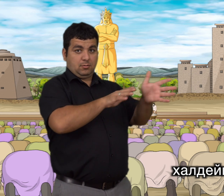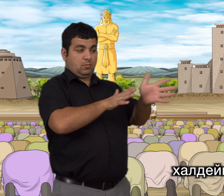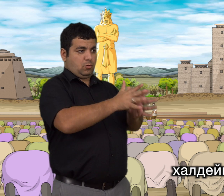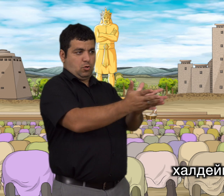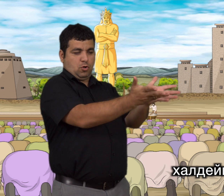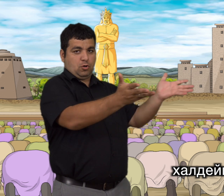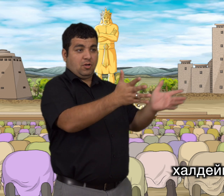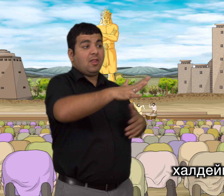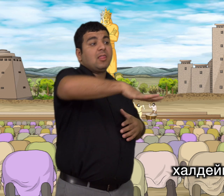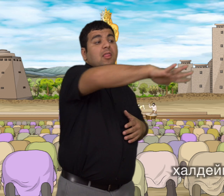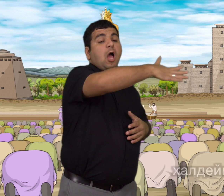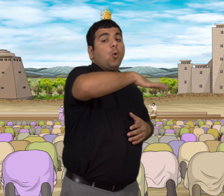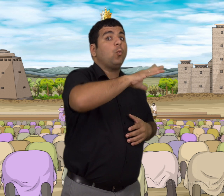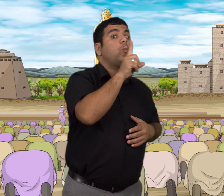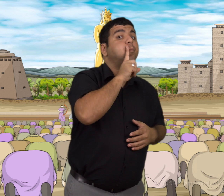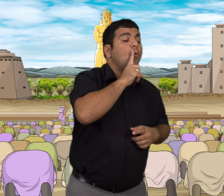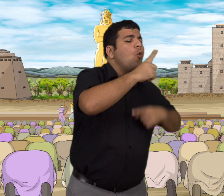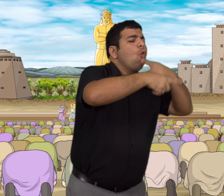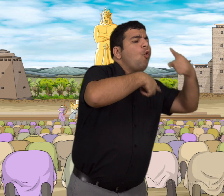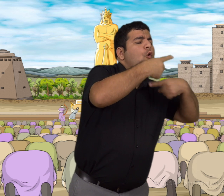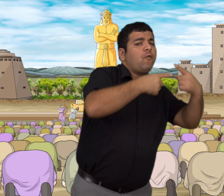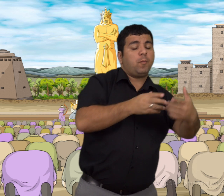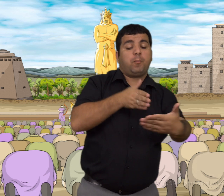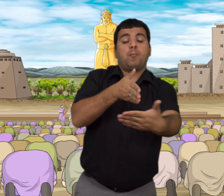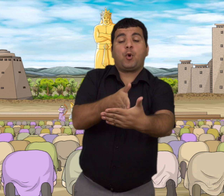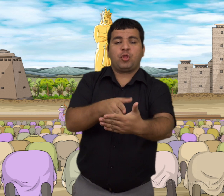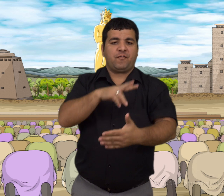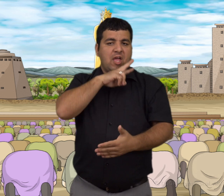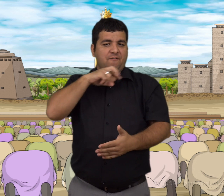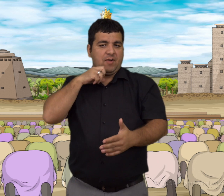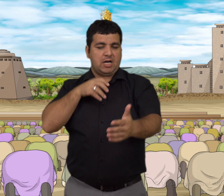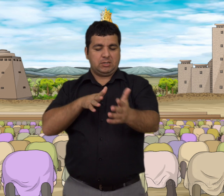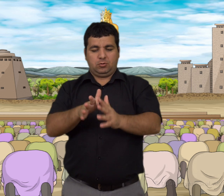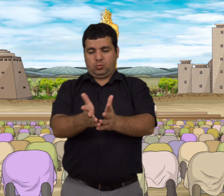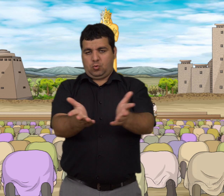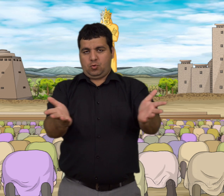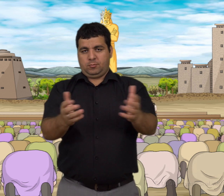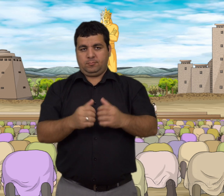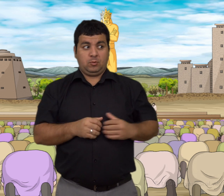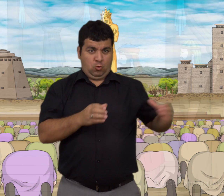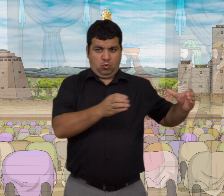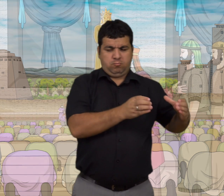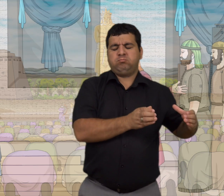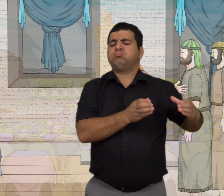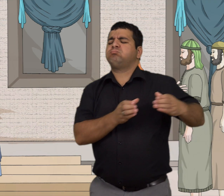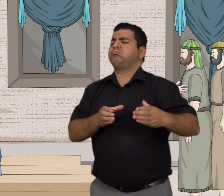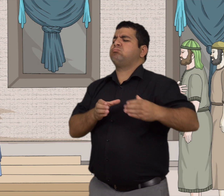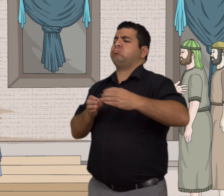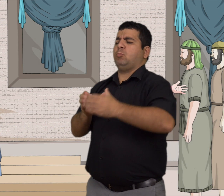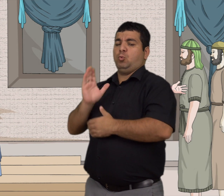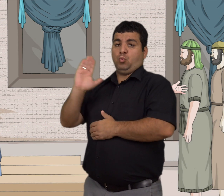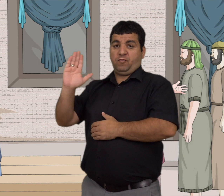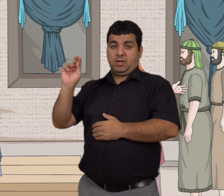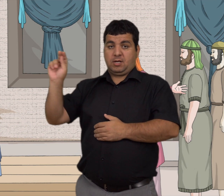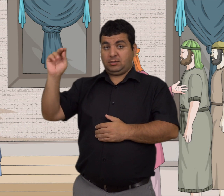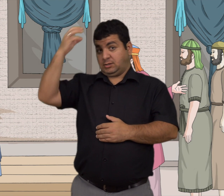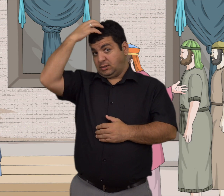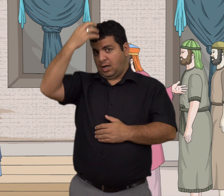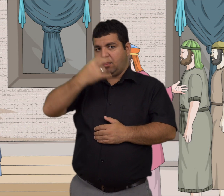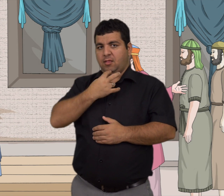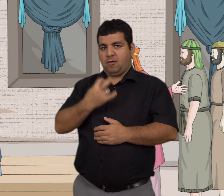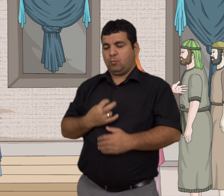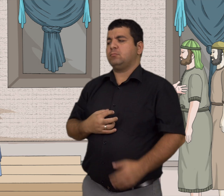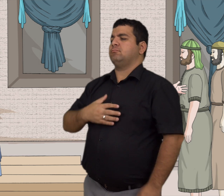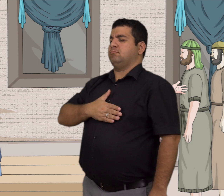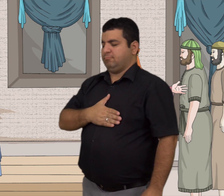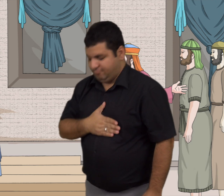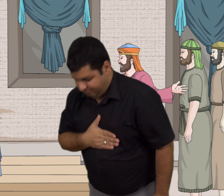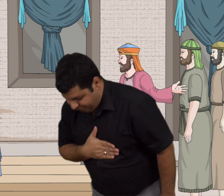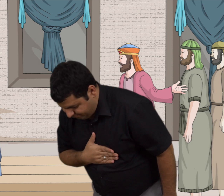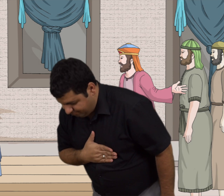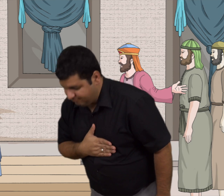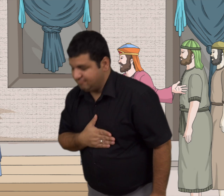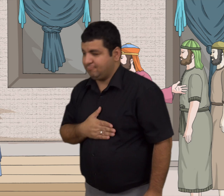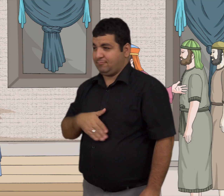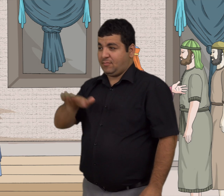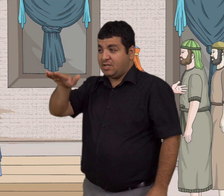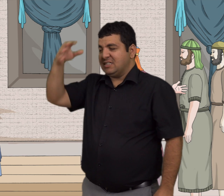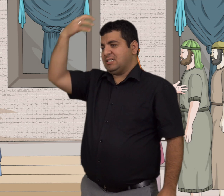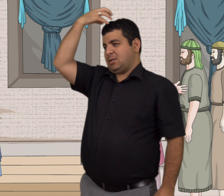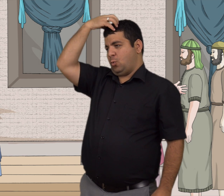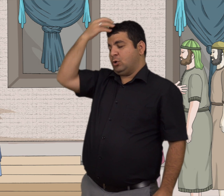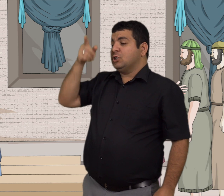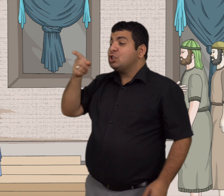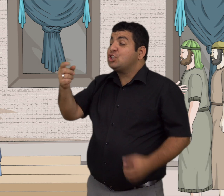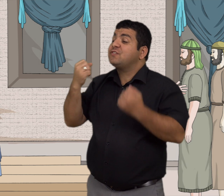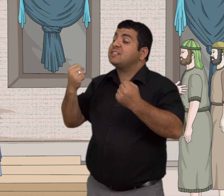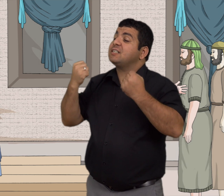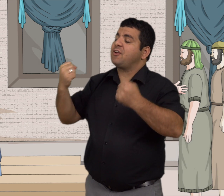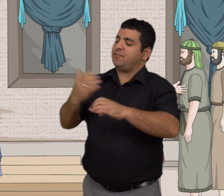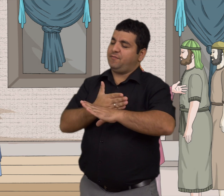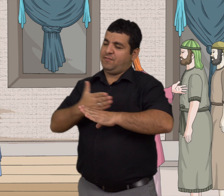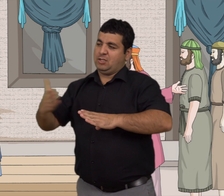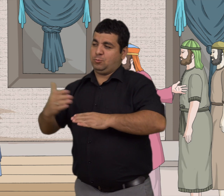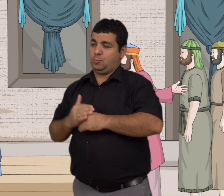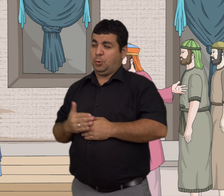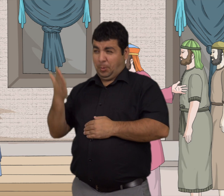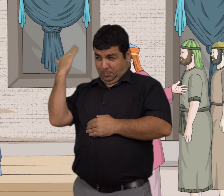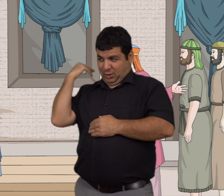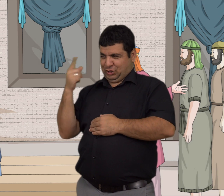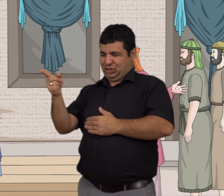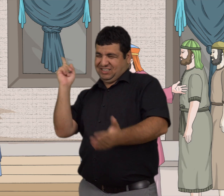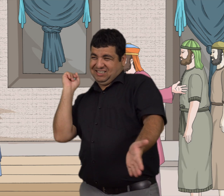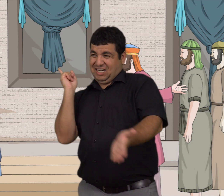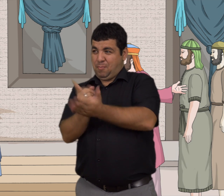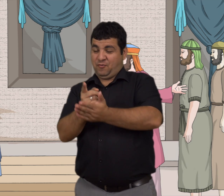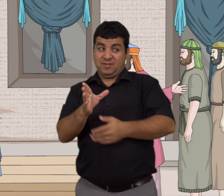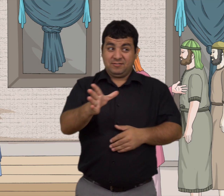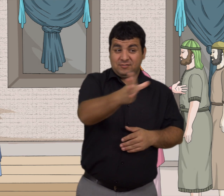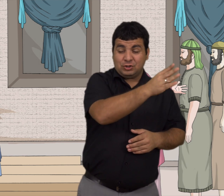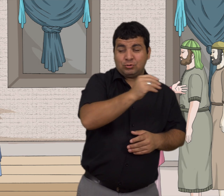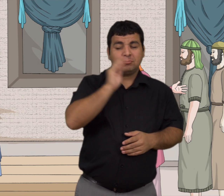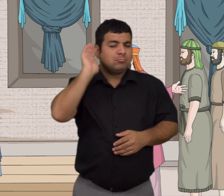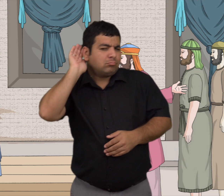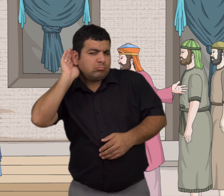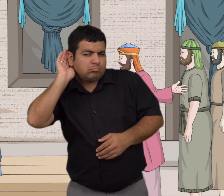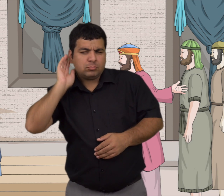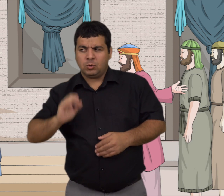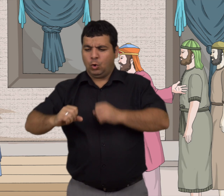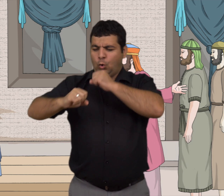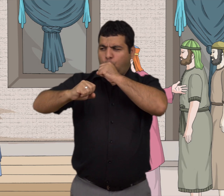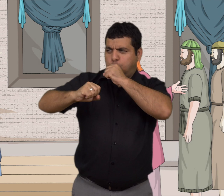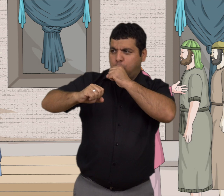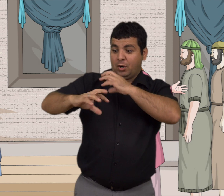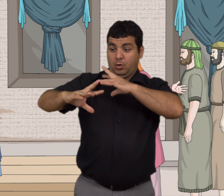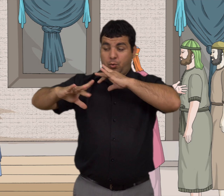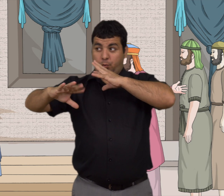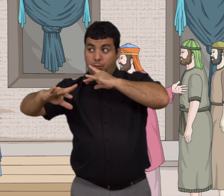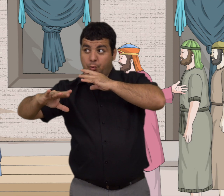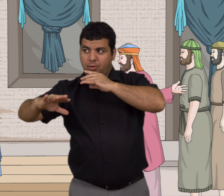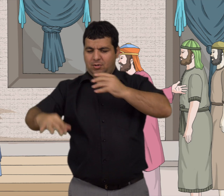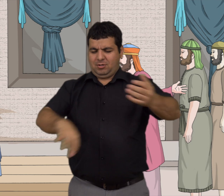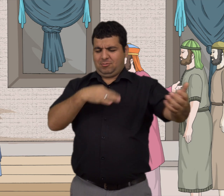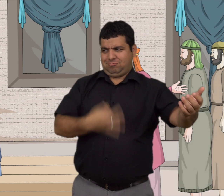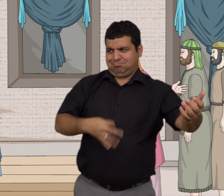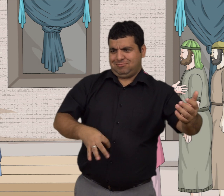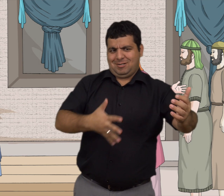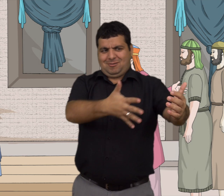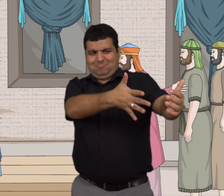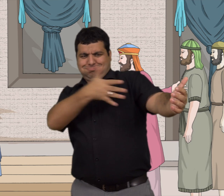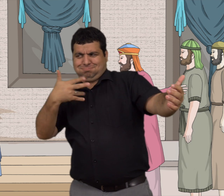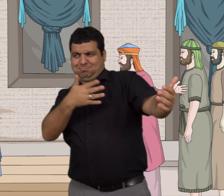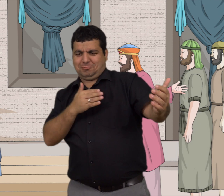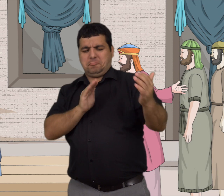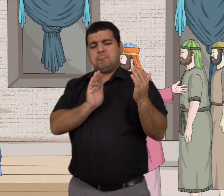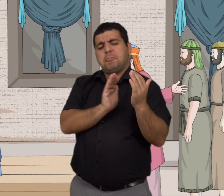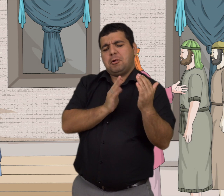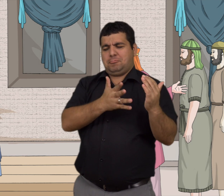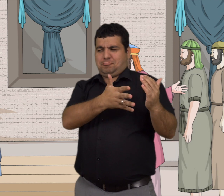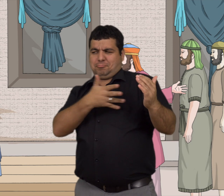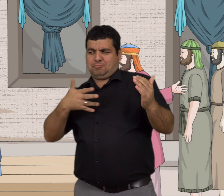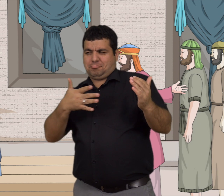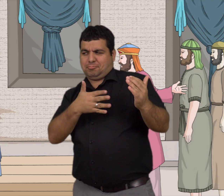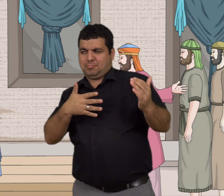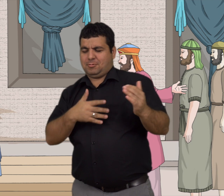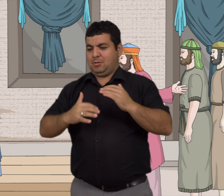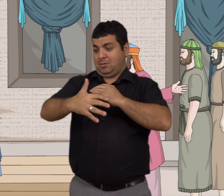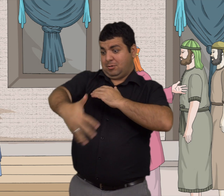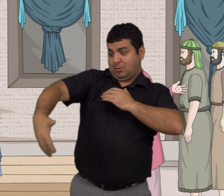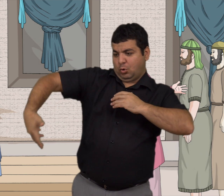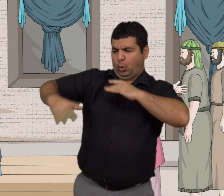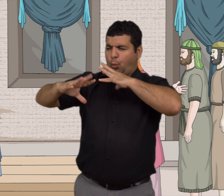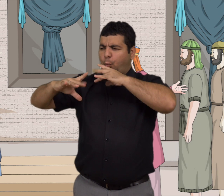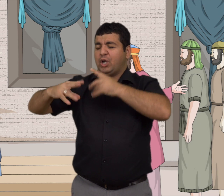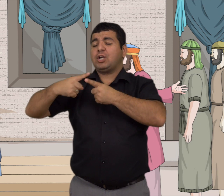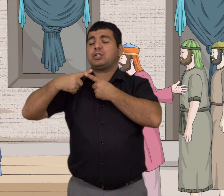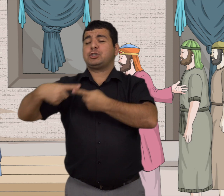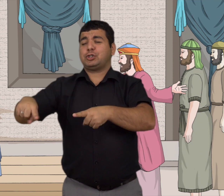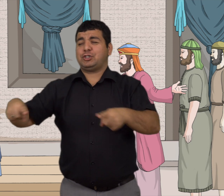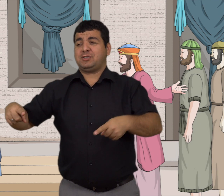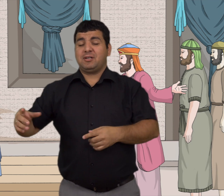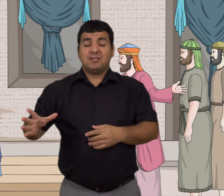At this time some astrologers came forward and maliciously accused the Jews, saying to King Nebuchadnezzar, “O king, may you live forever!